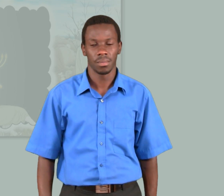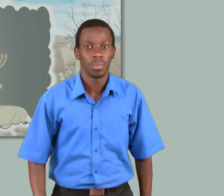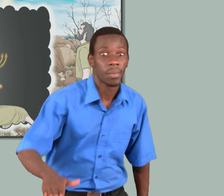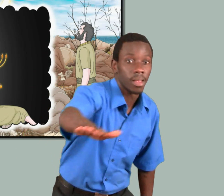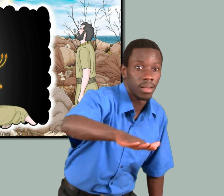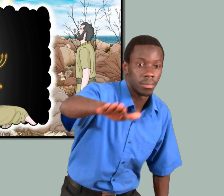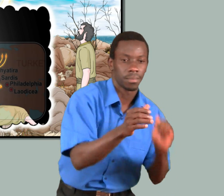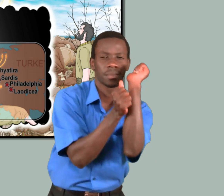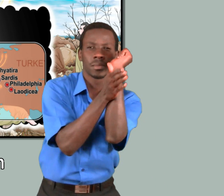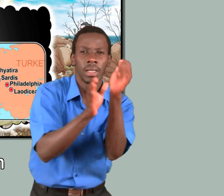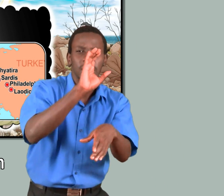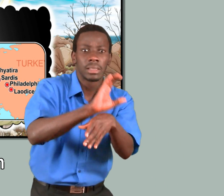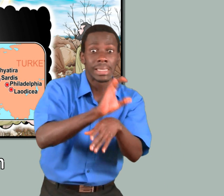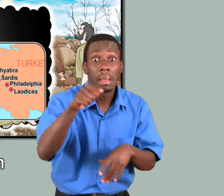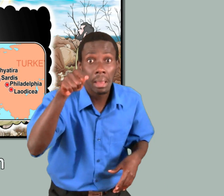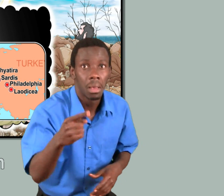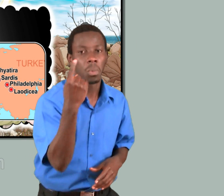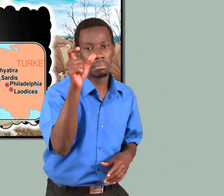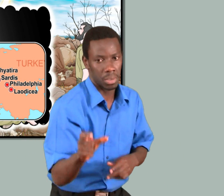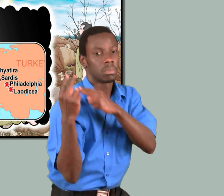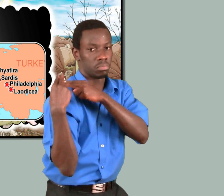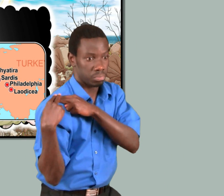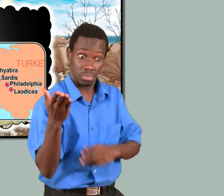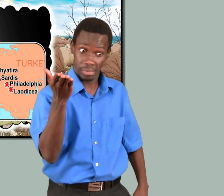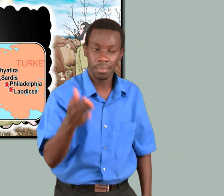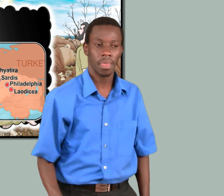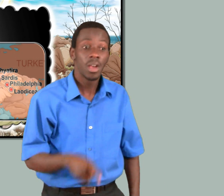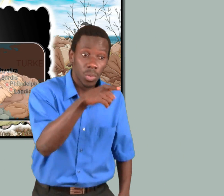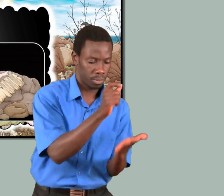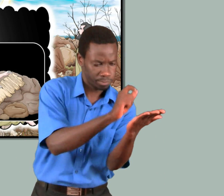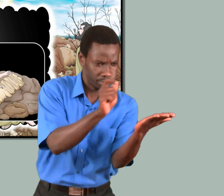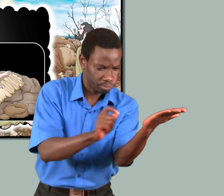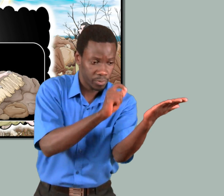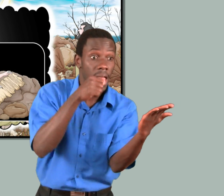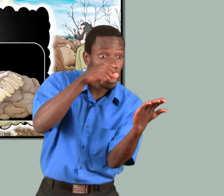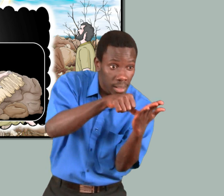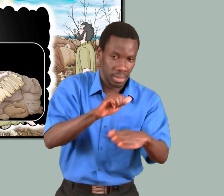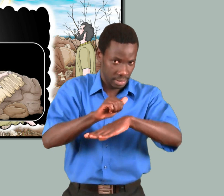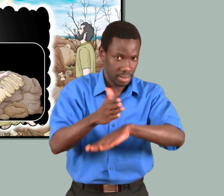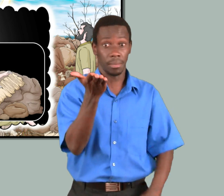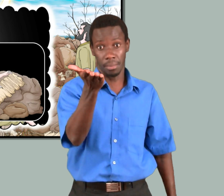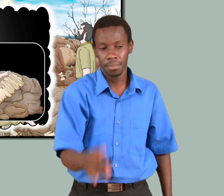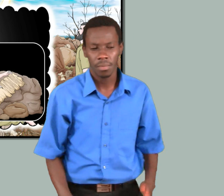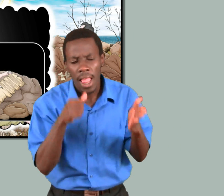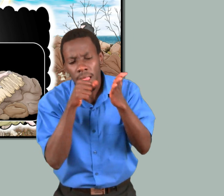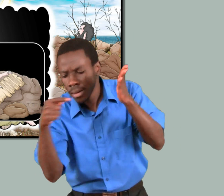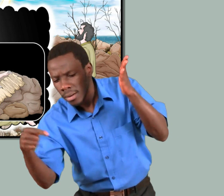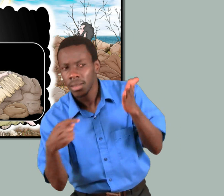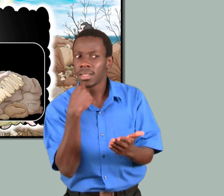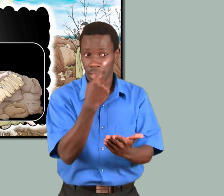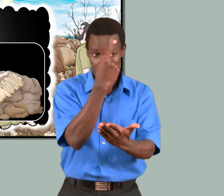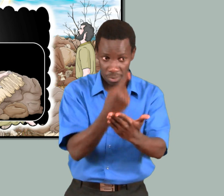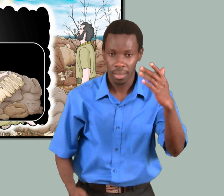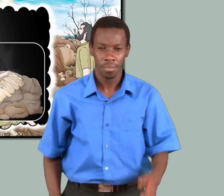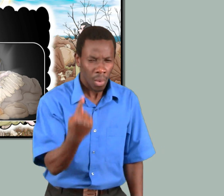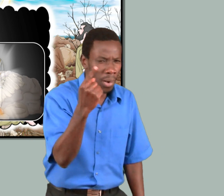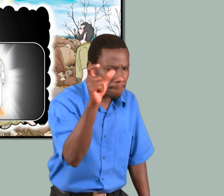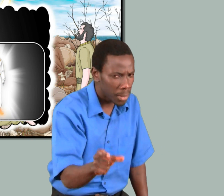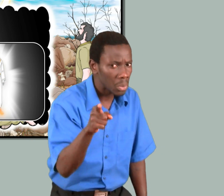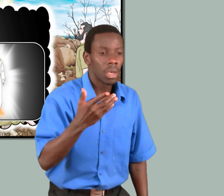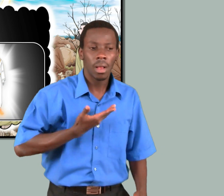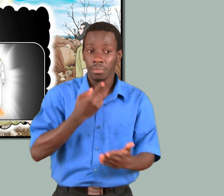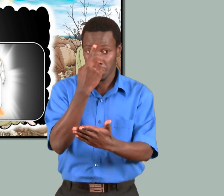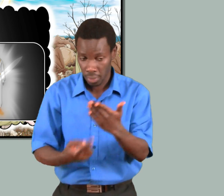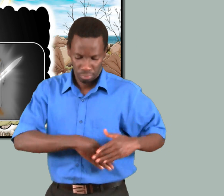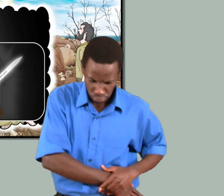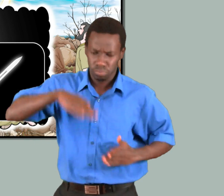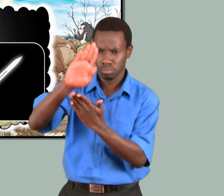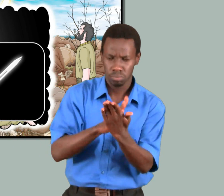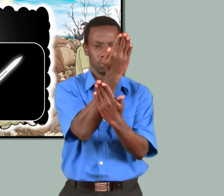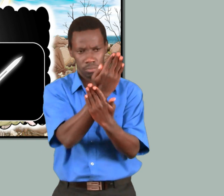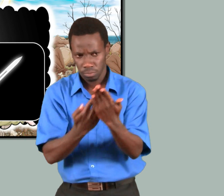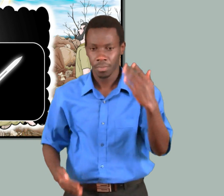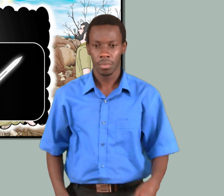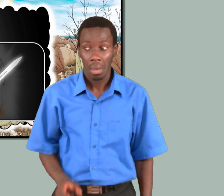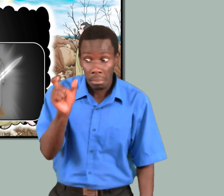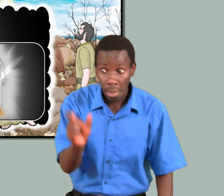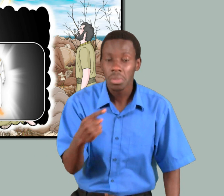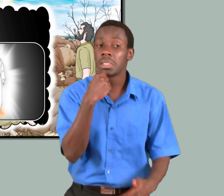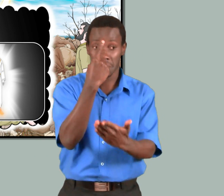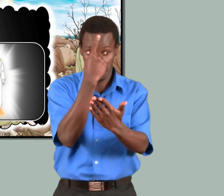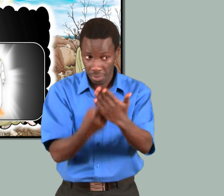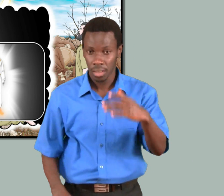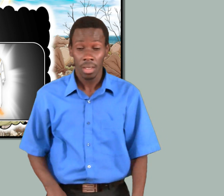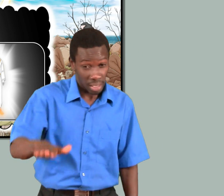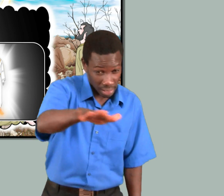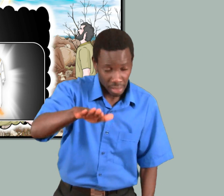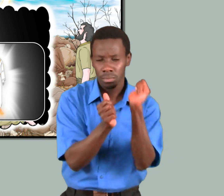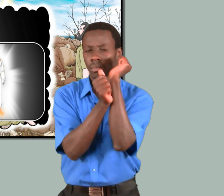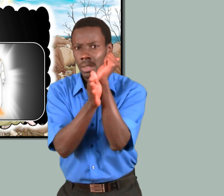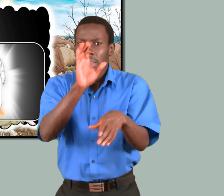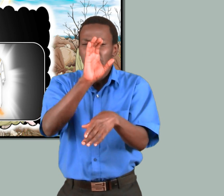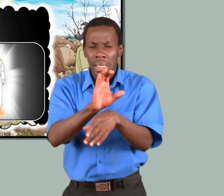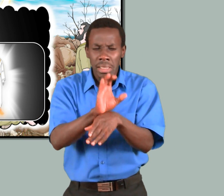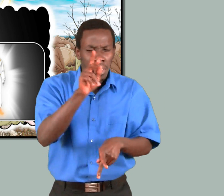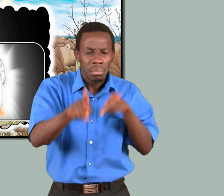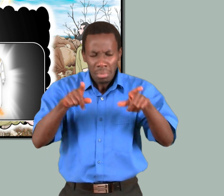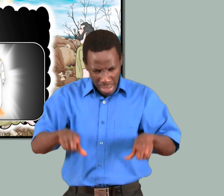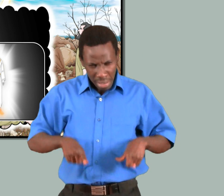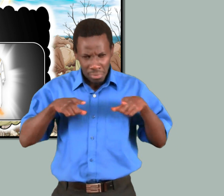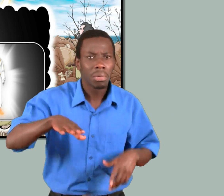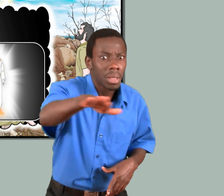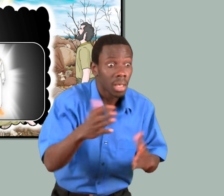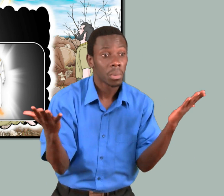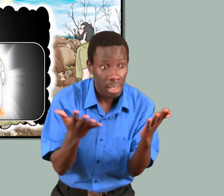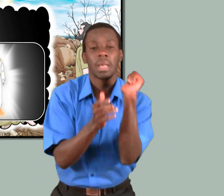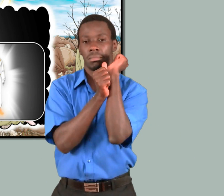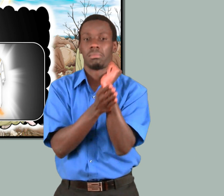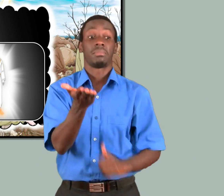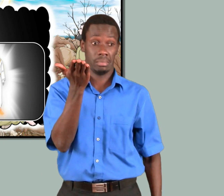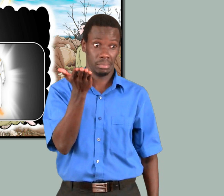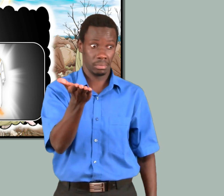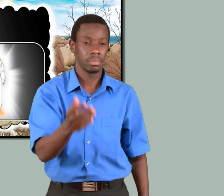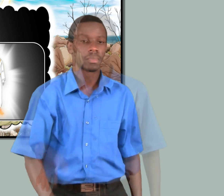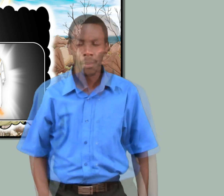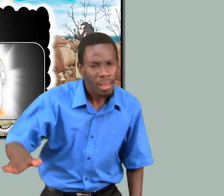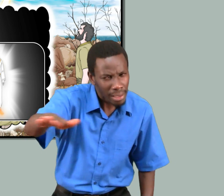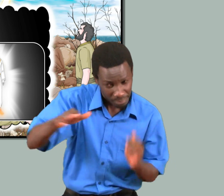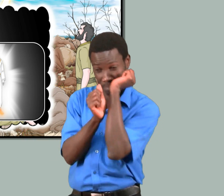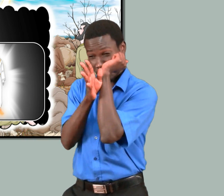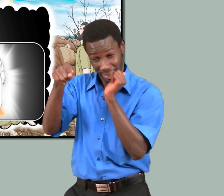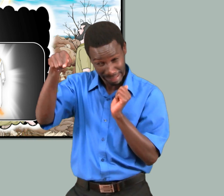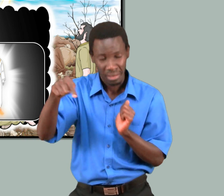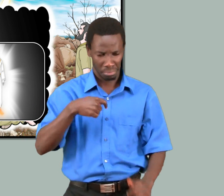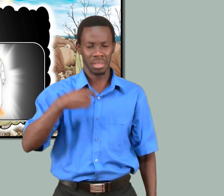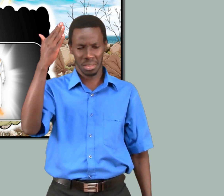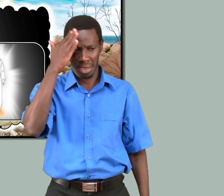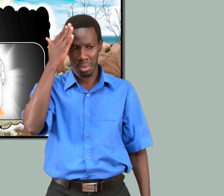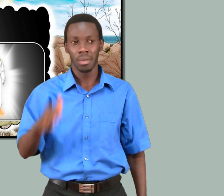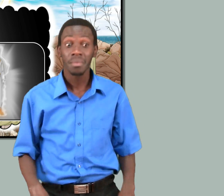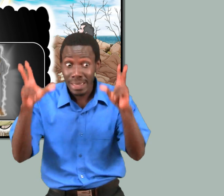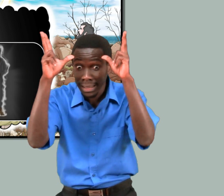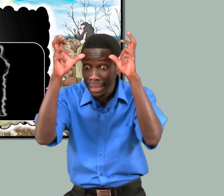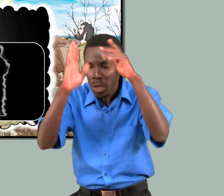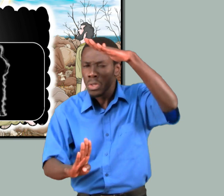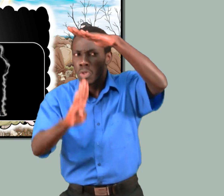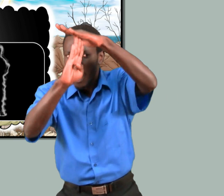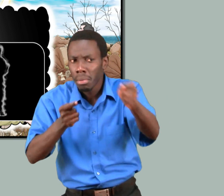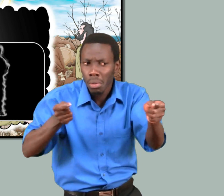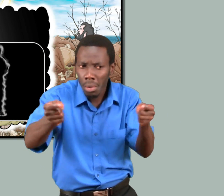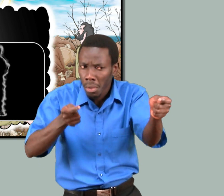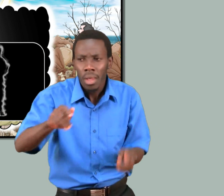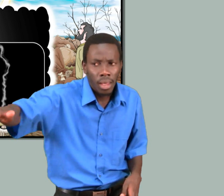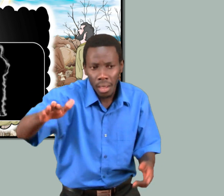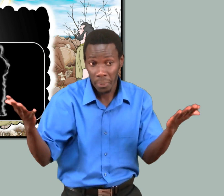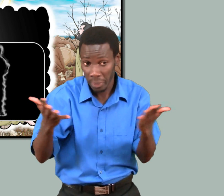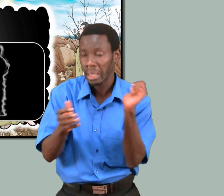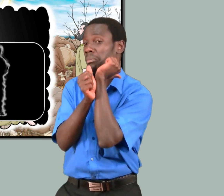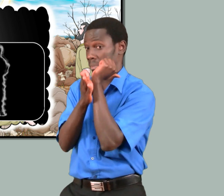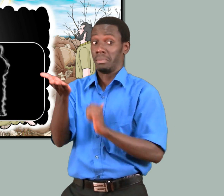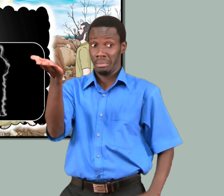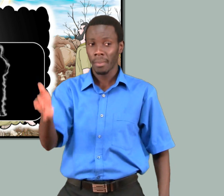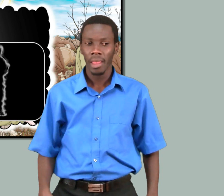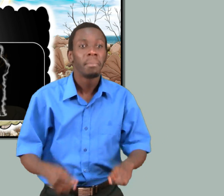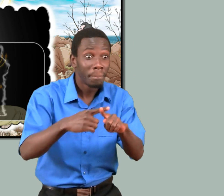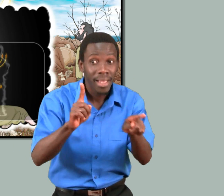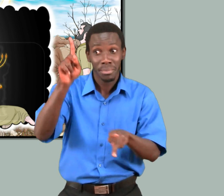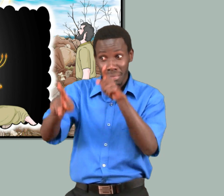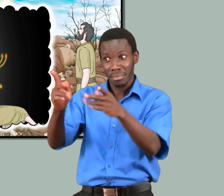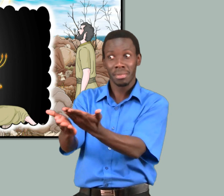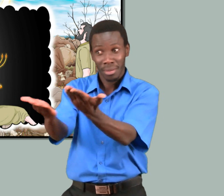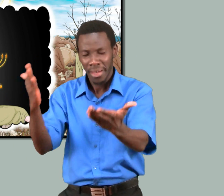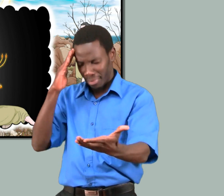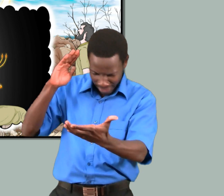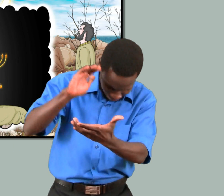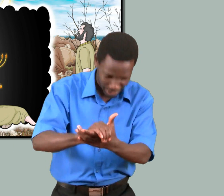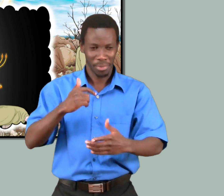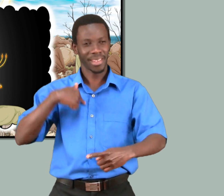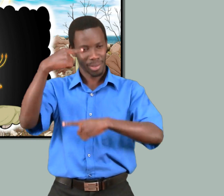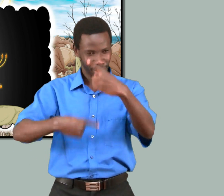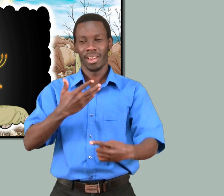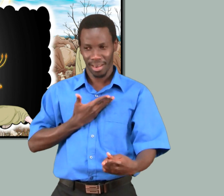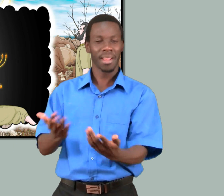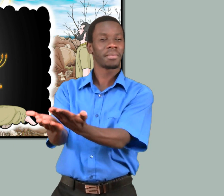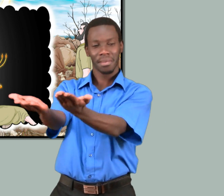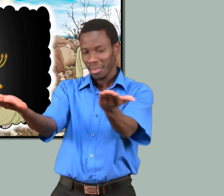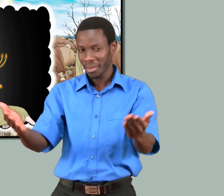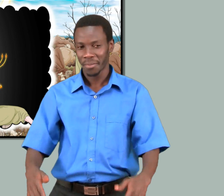To the angel of the church in Pergamum write: These are the words of the One who holds the sharp, double-edged sword.